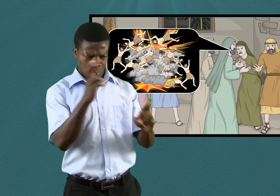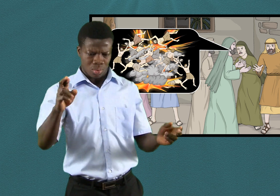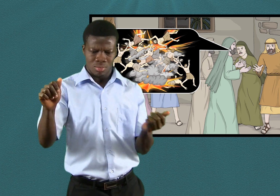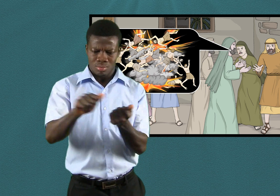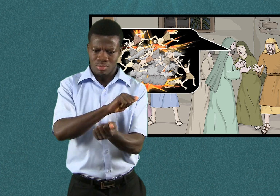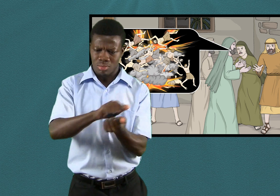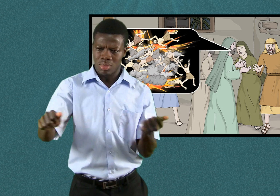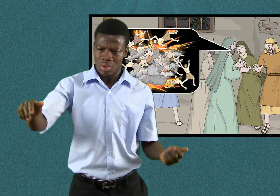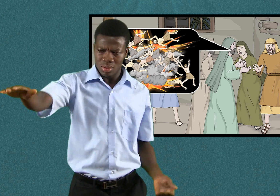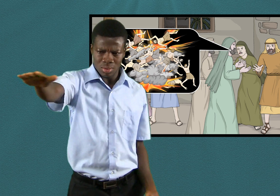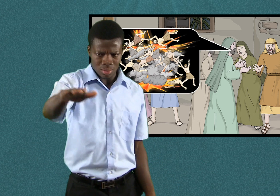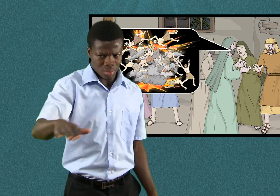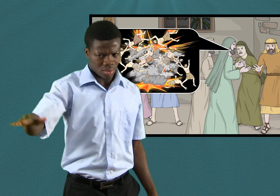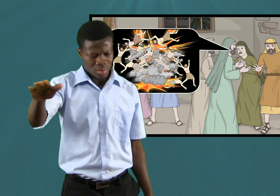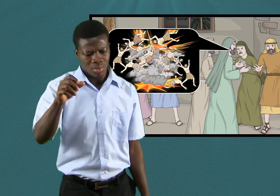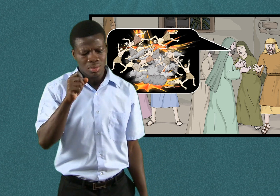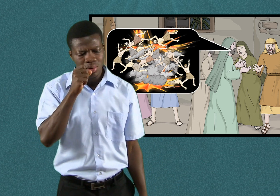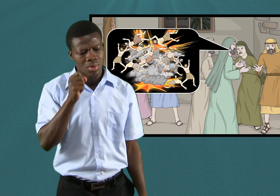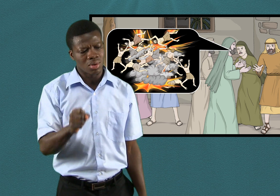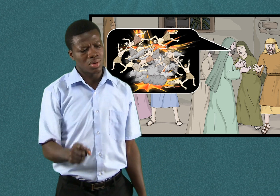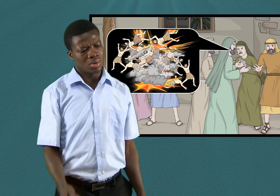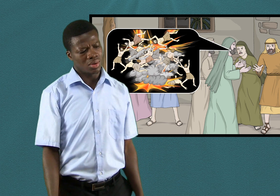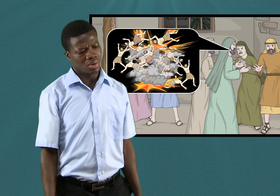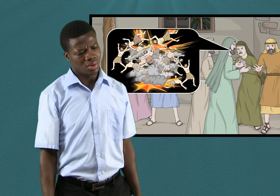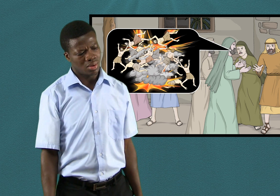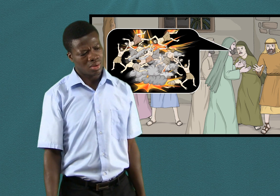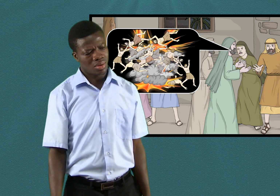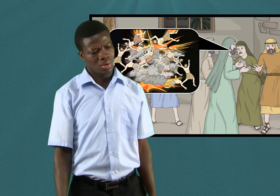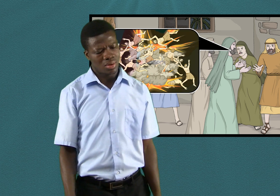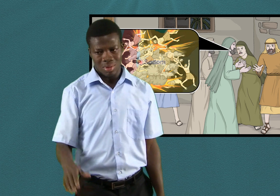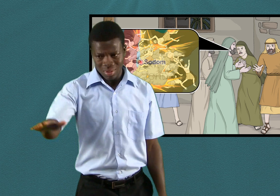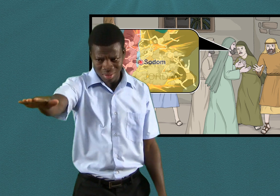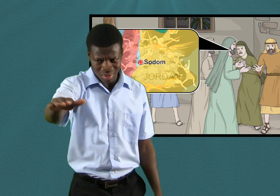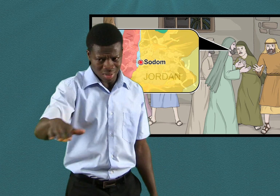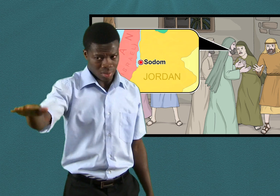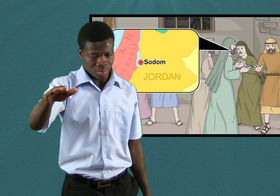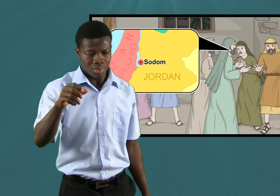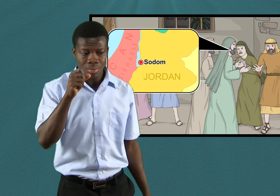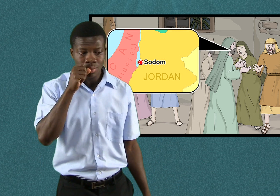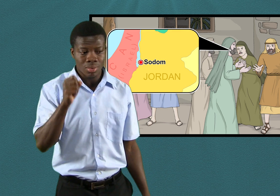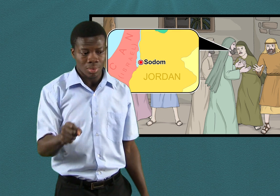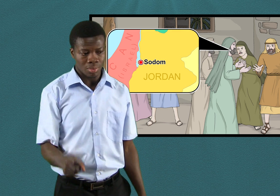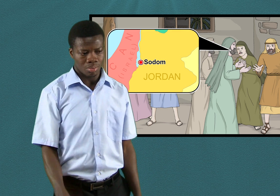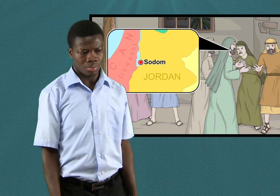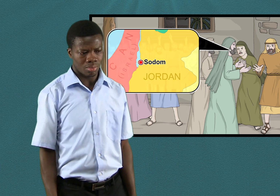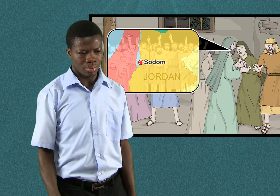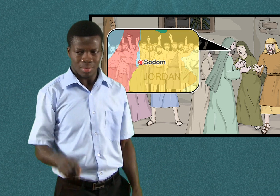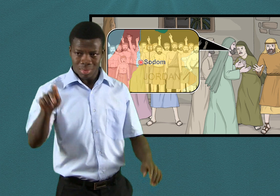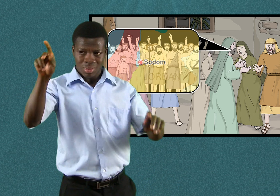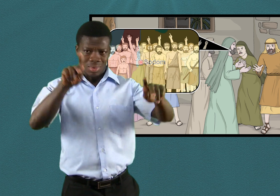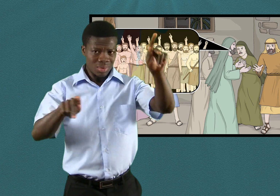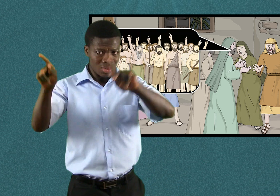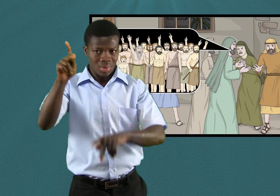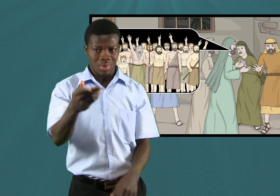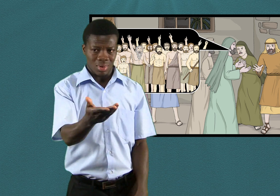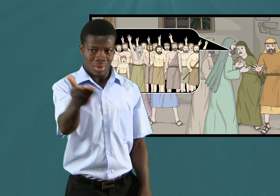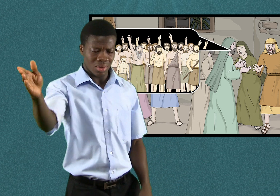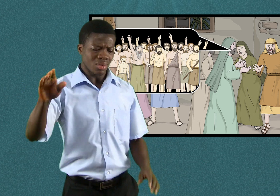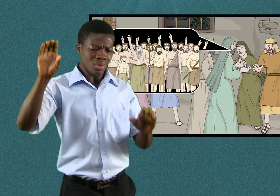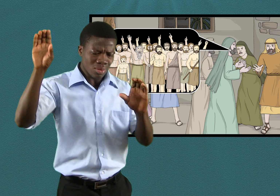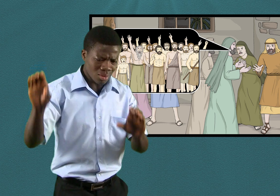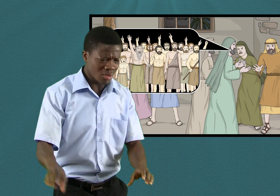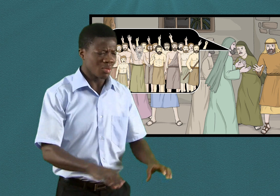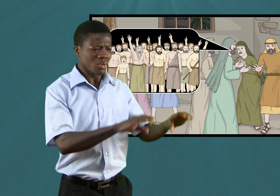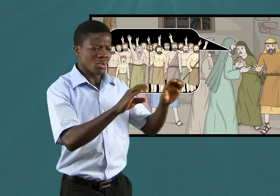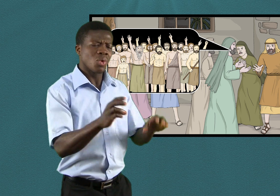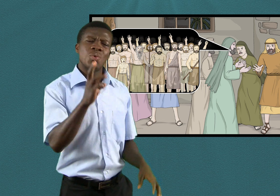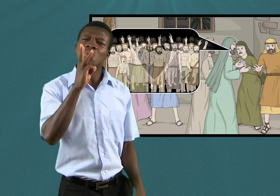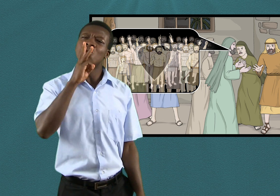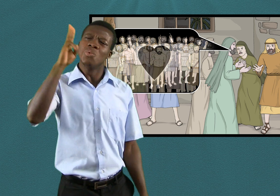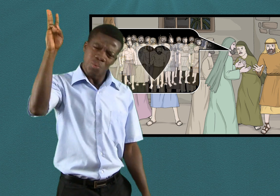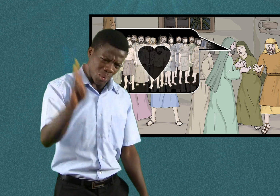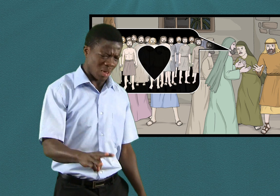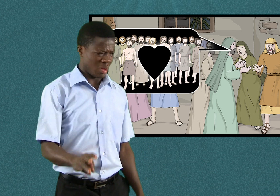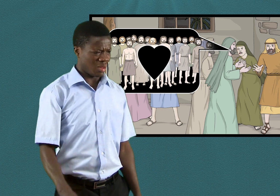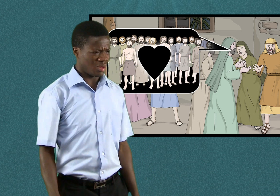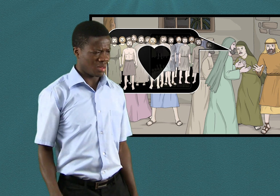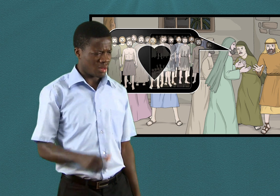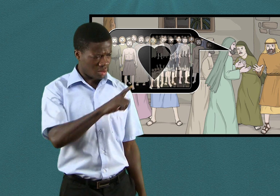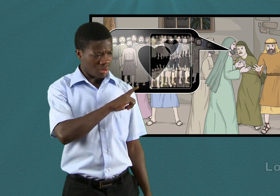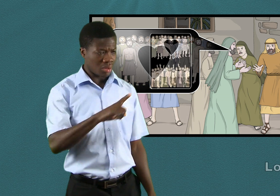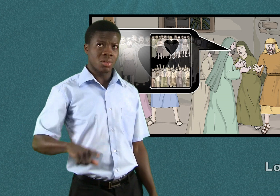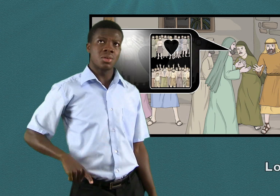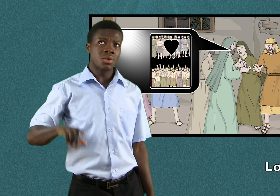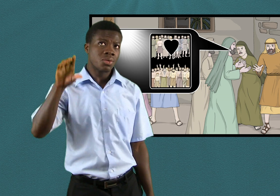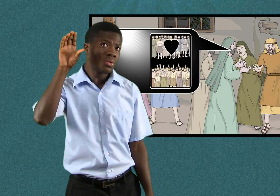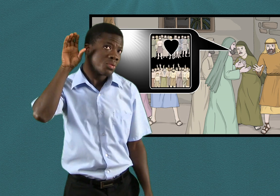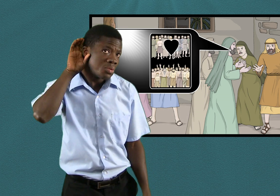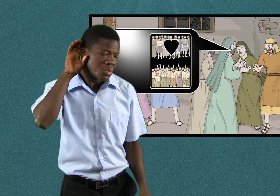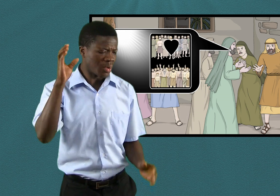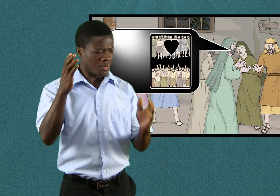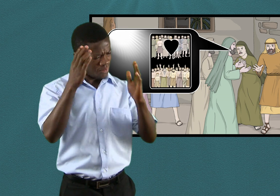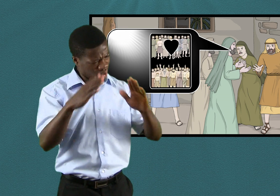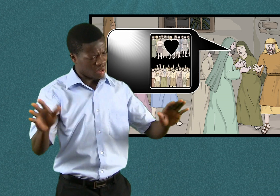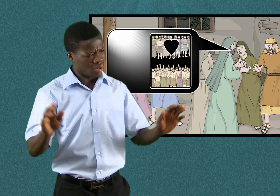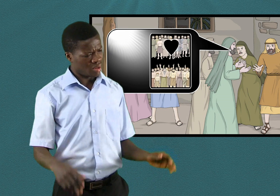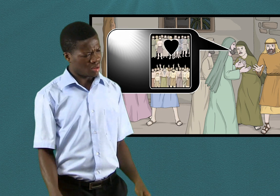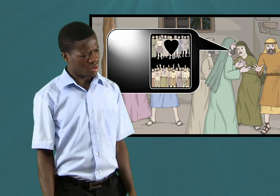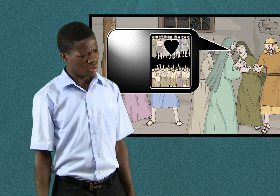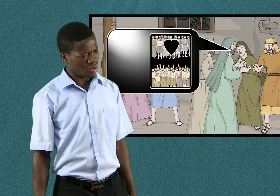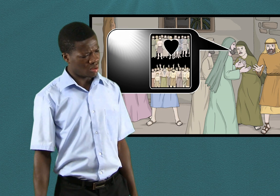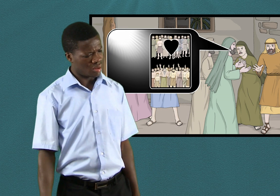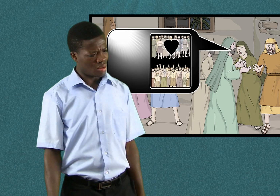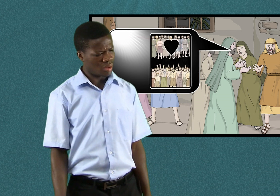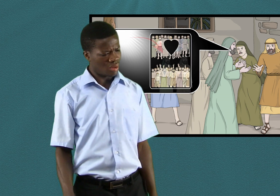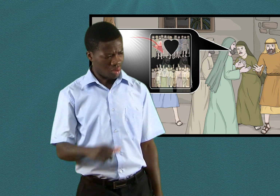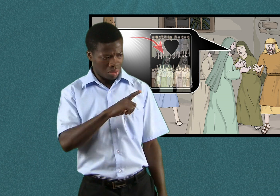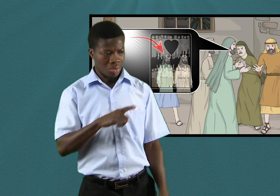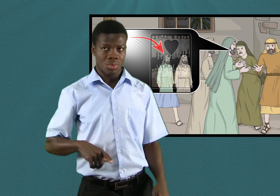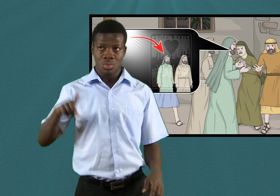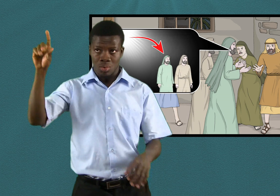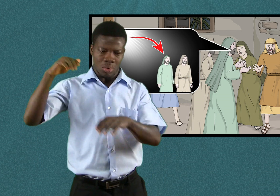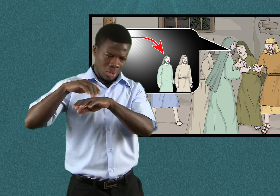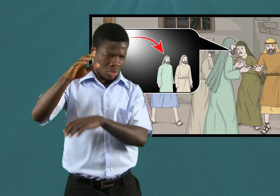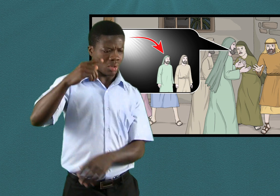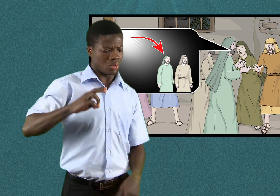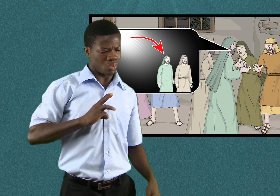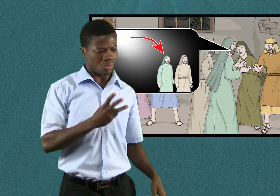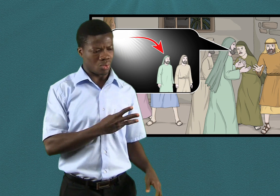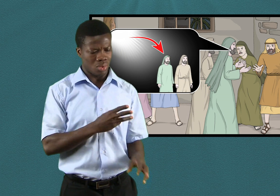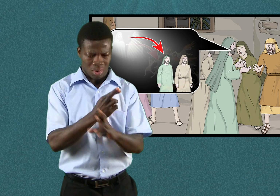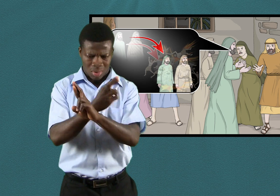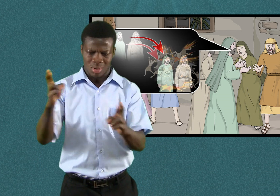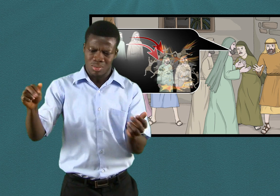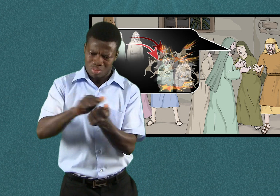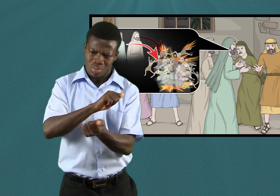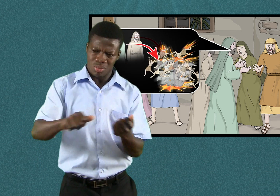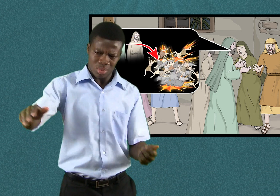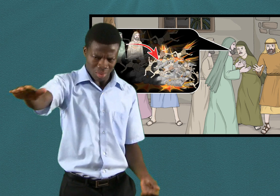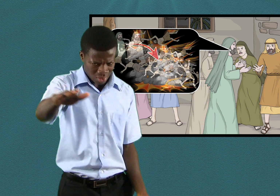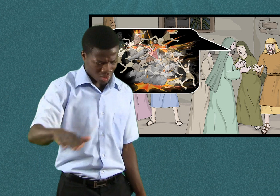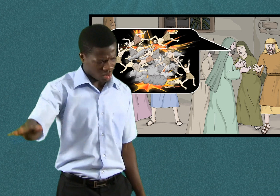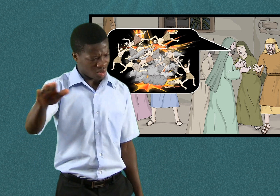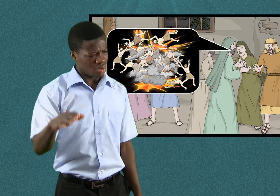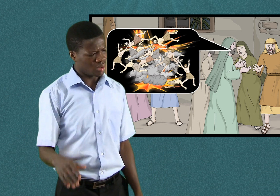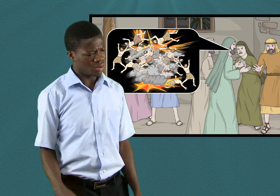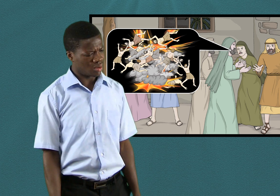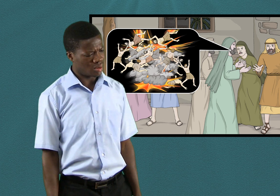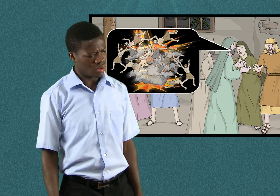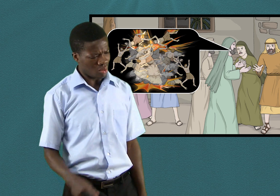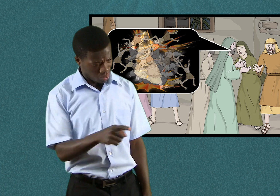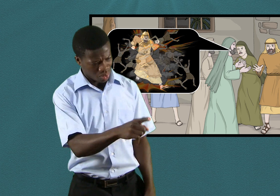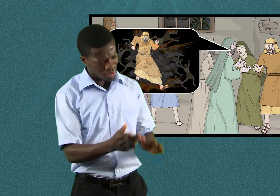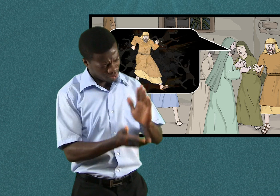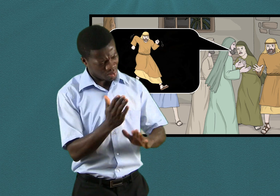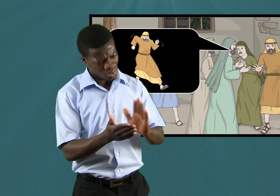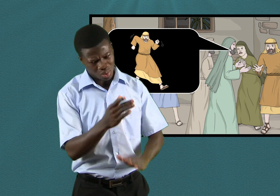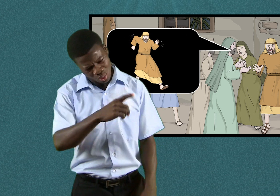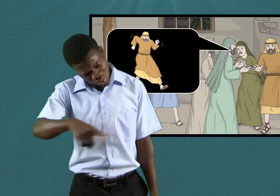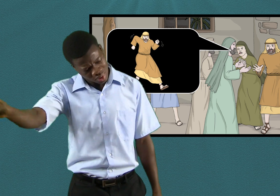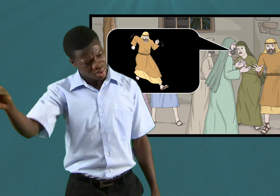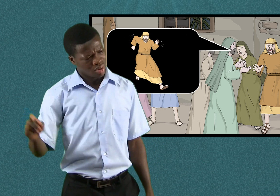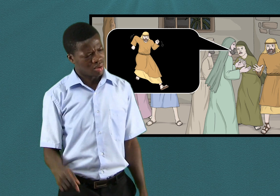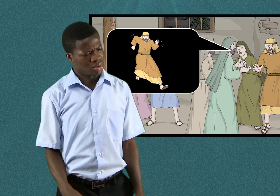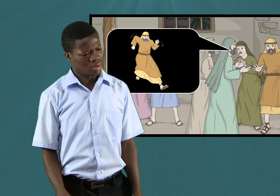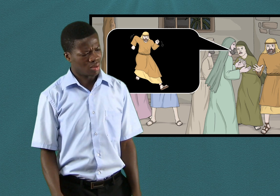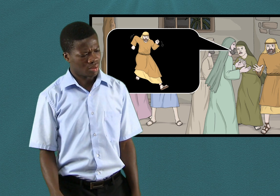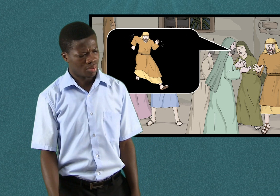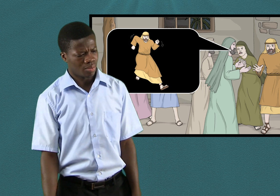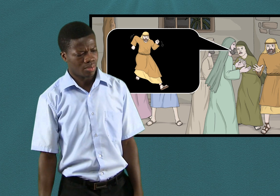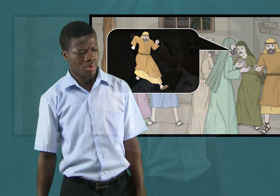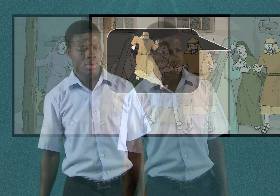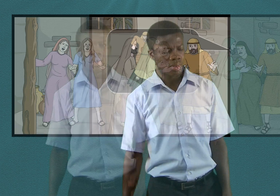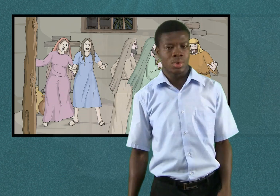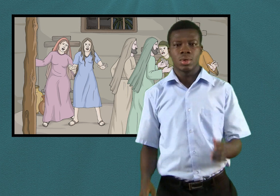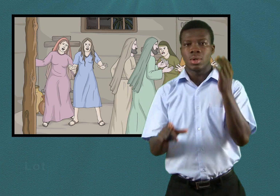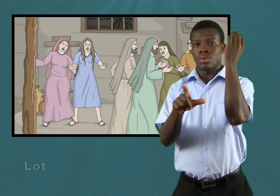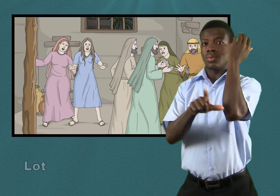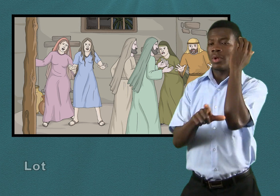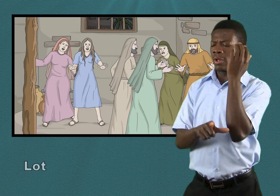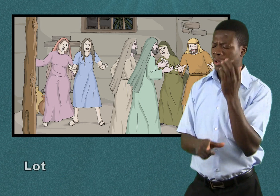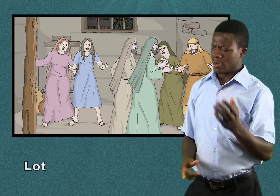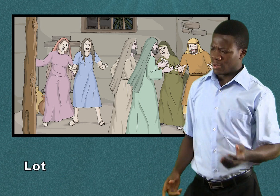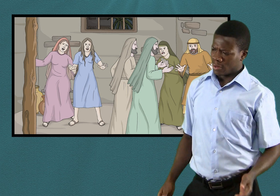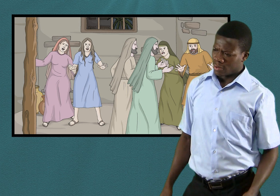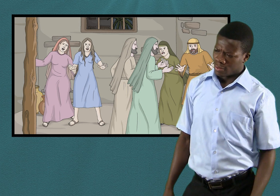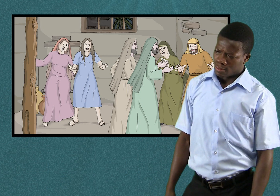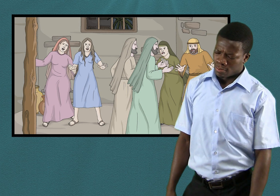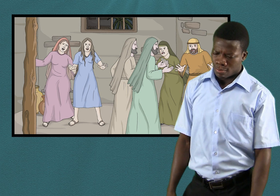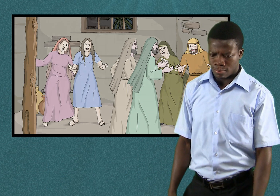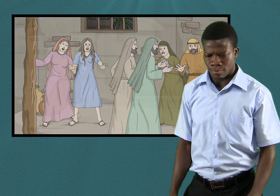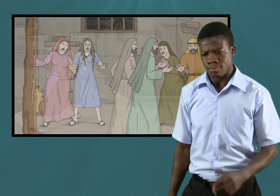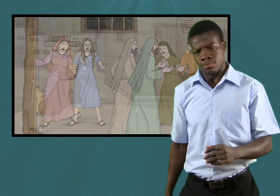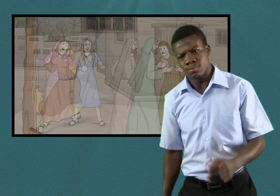For the outcry to the LORD against its people is so great that He has sent us to destroy it.”